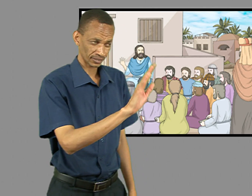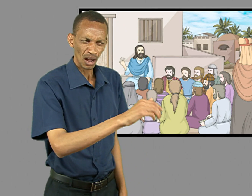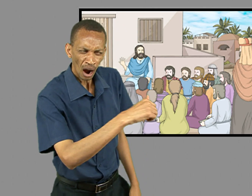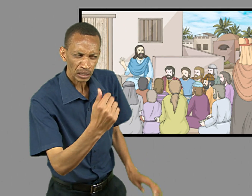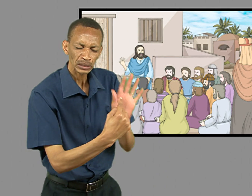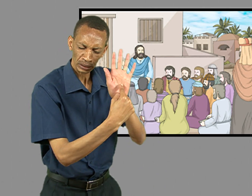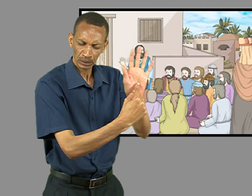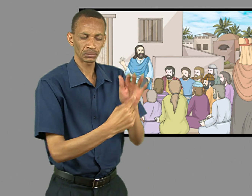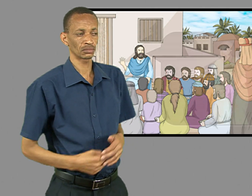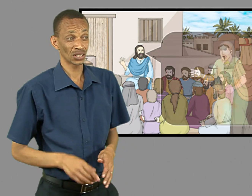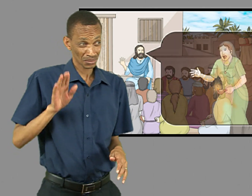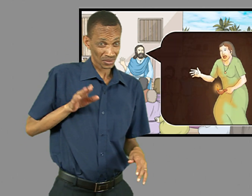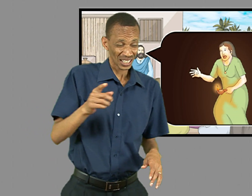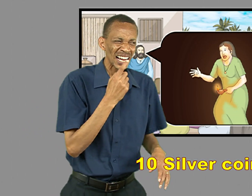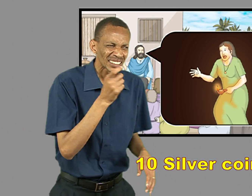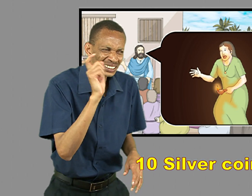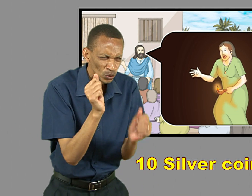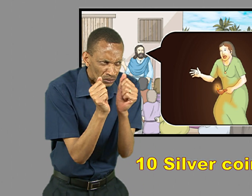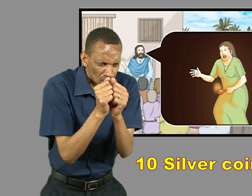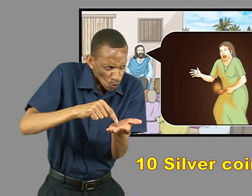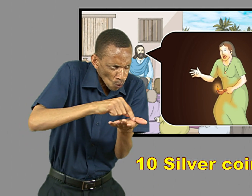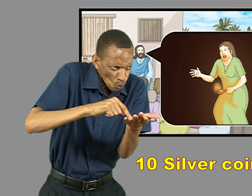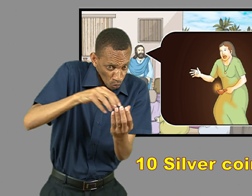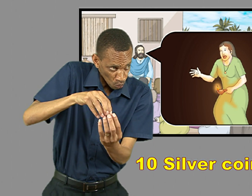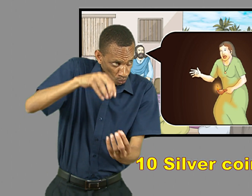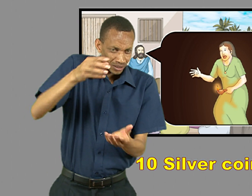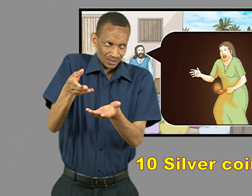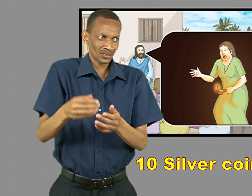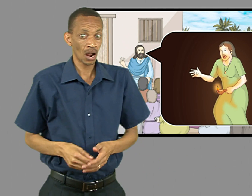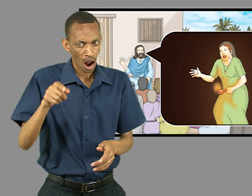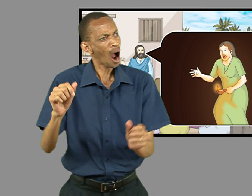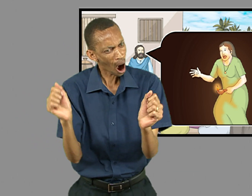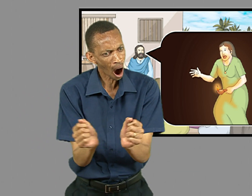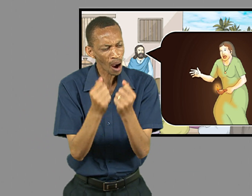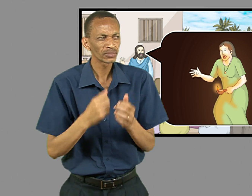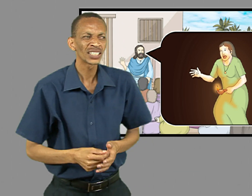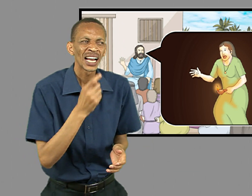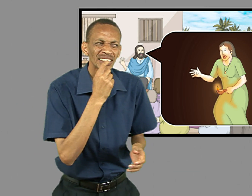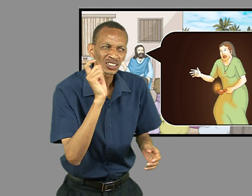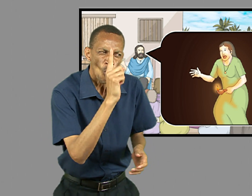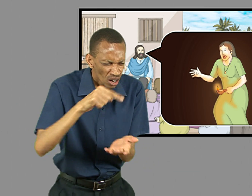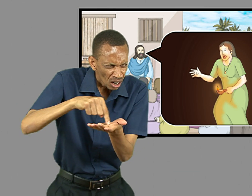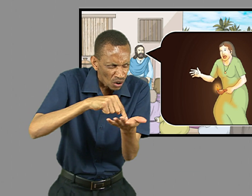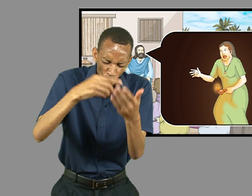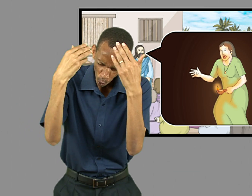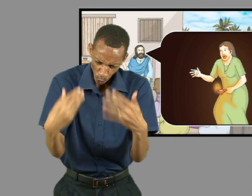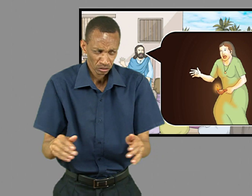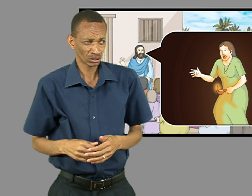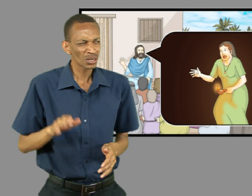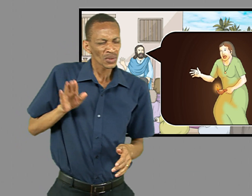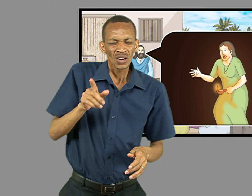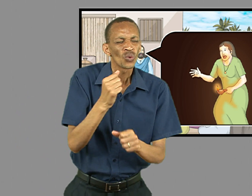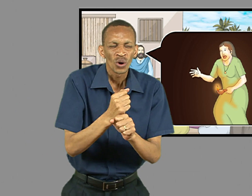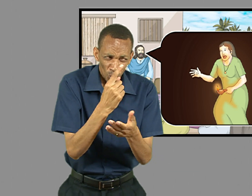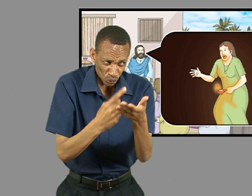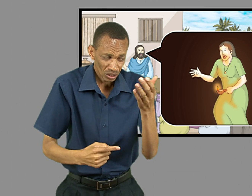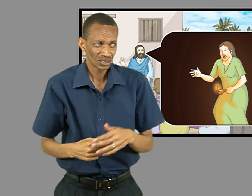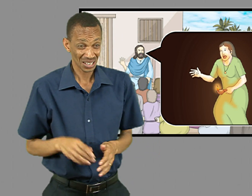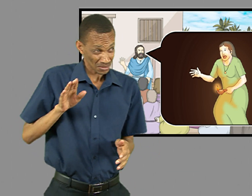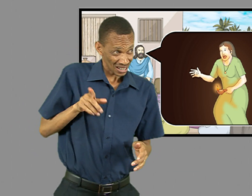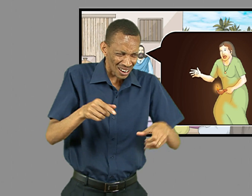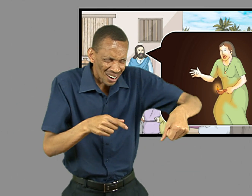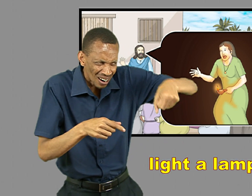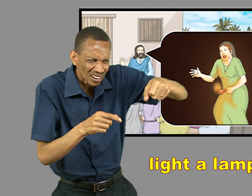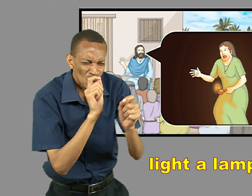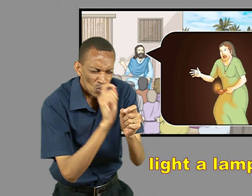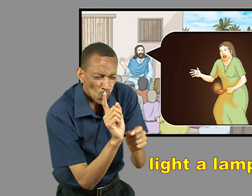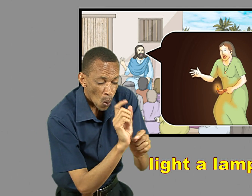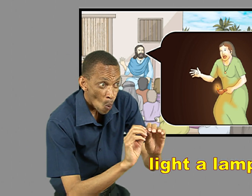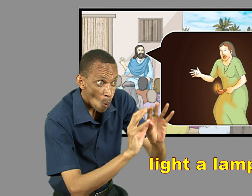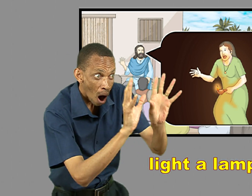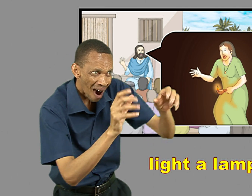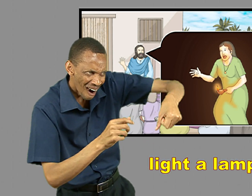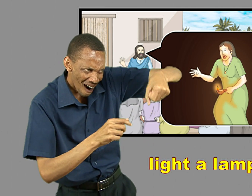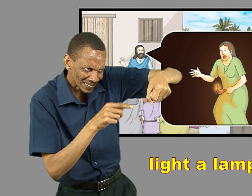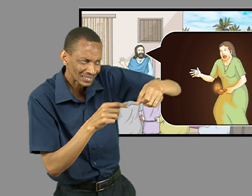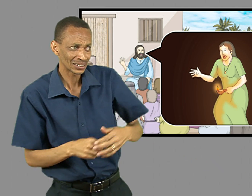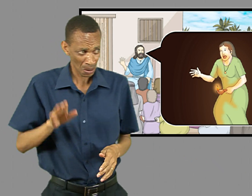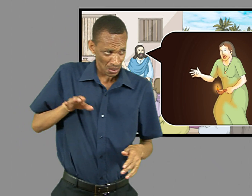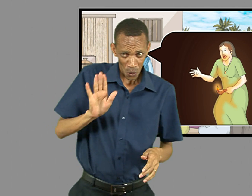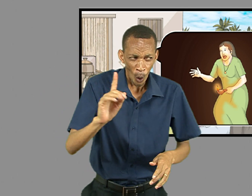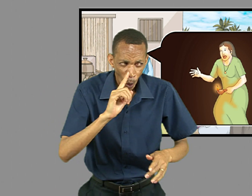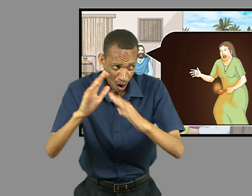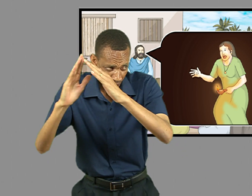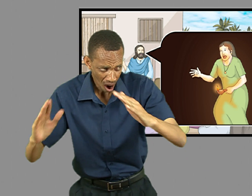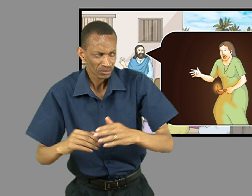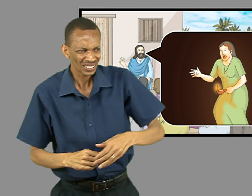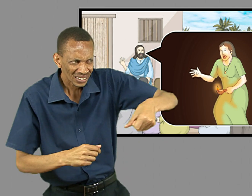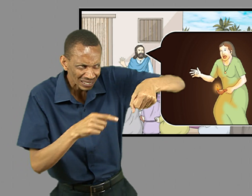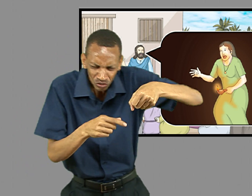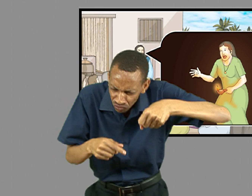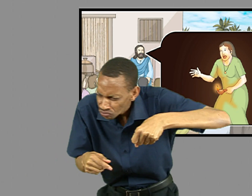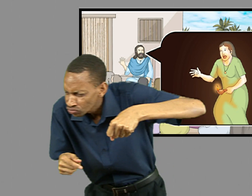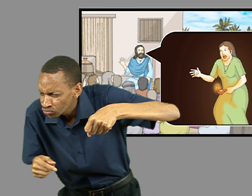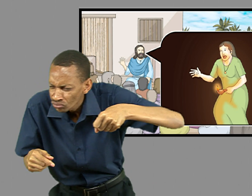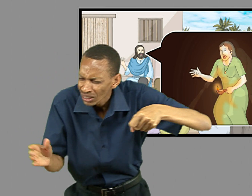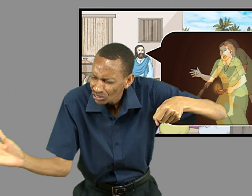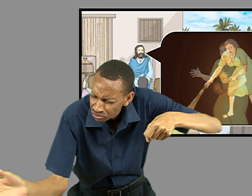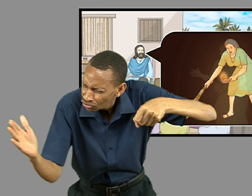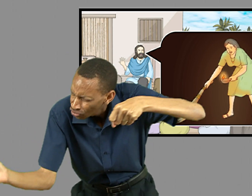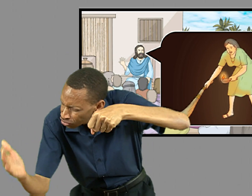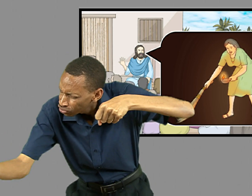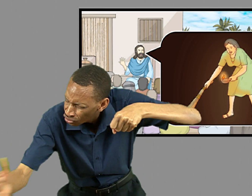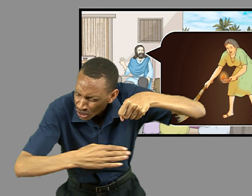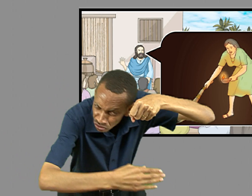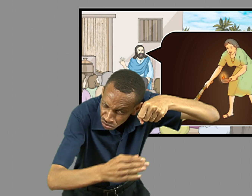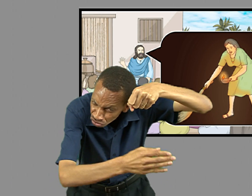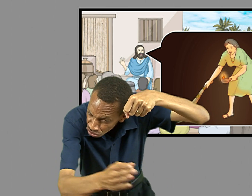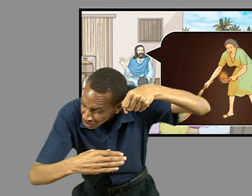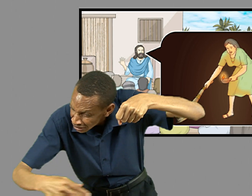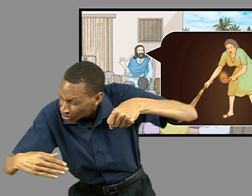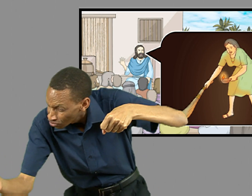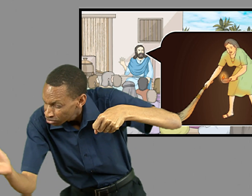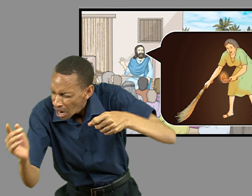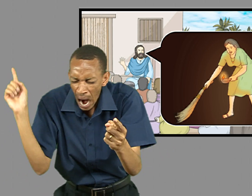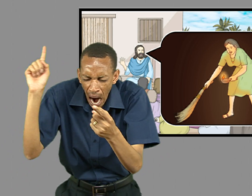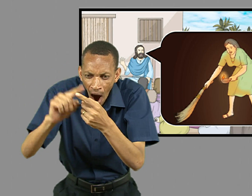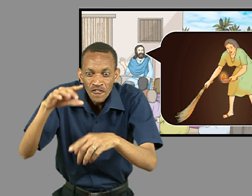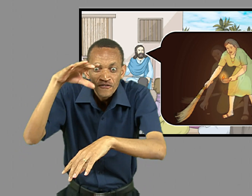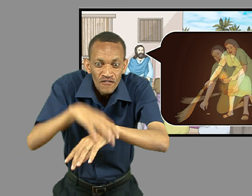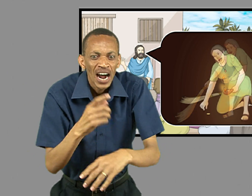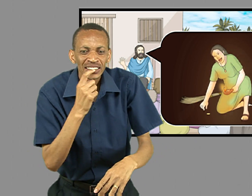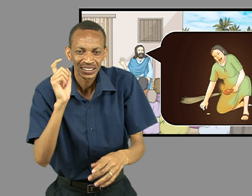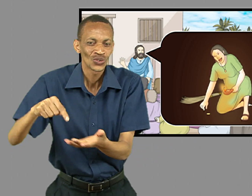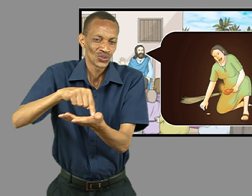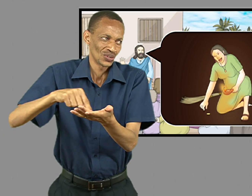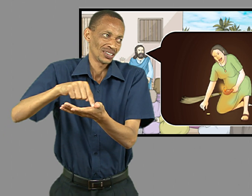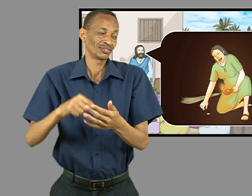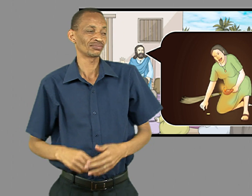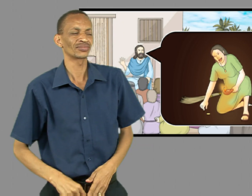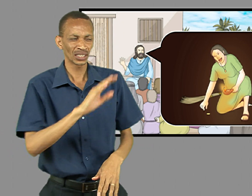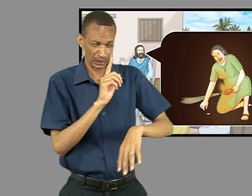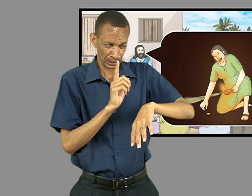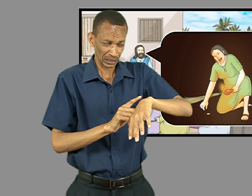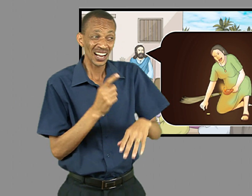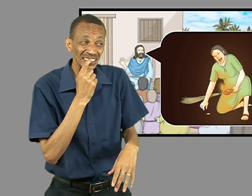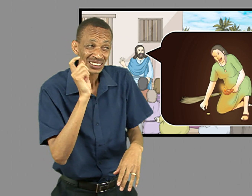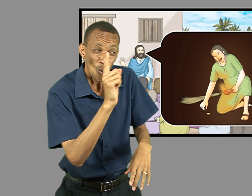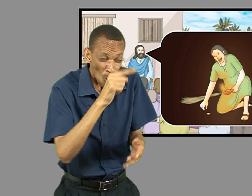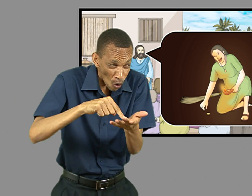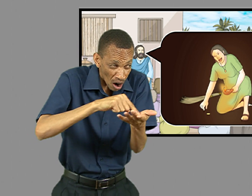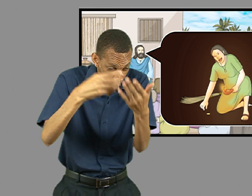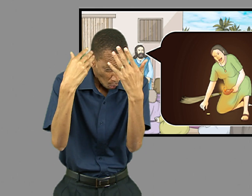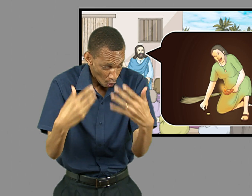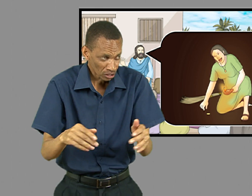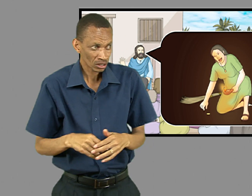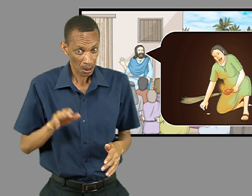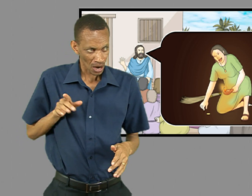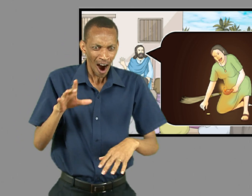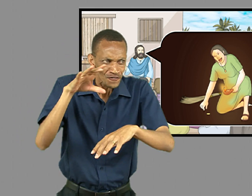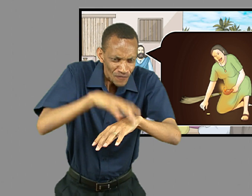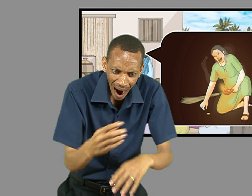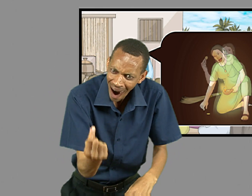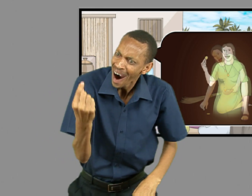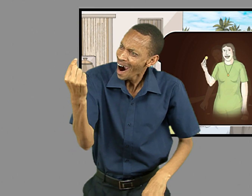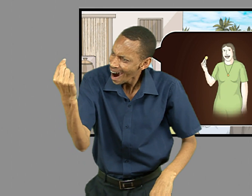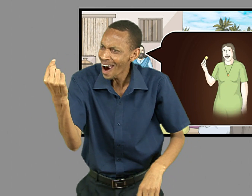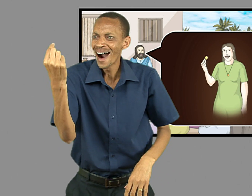Or what woman who has ten silver coins and loses one of them does not light a lamp, sweep her house, and search carefully until she finds it?